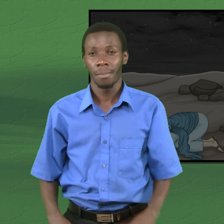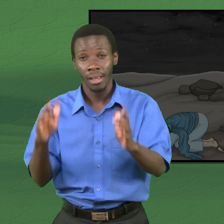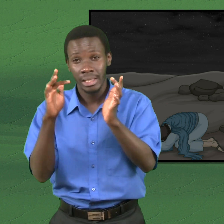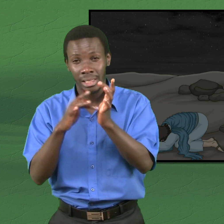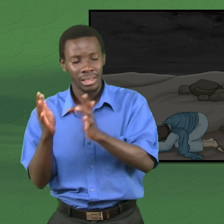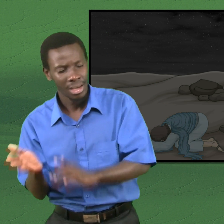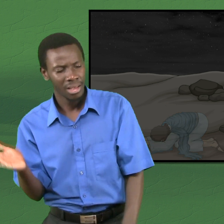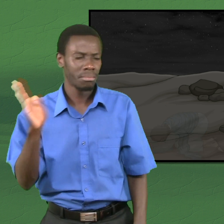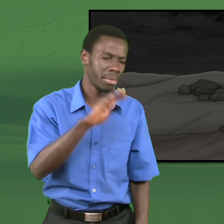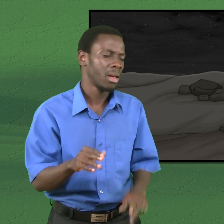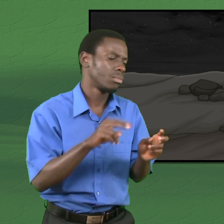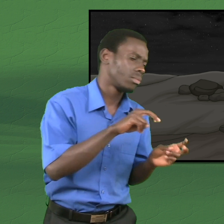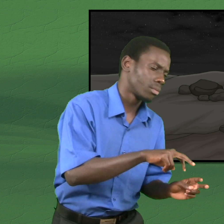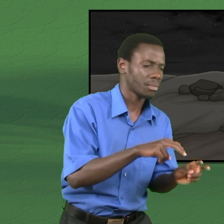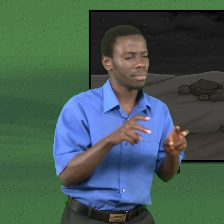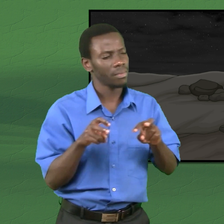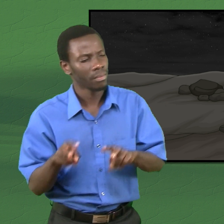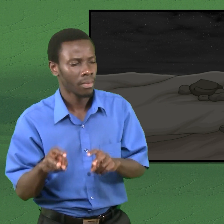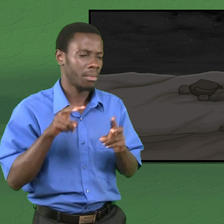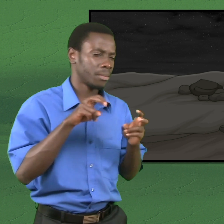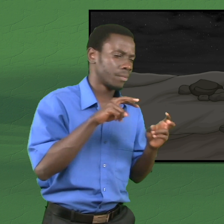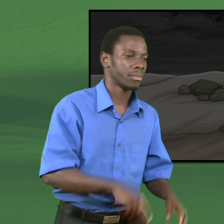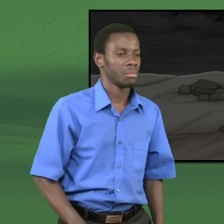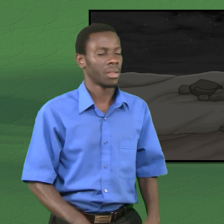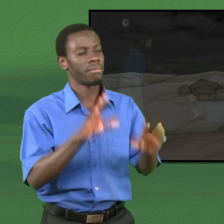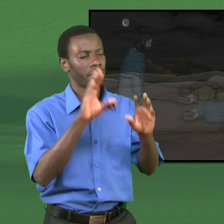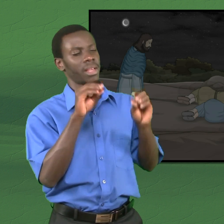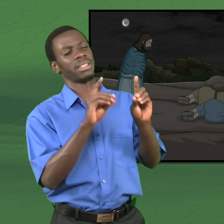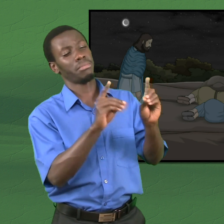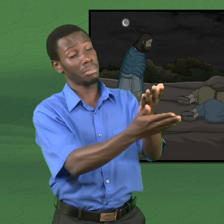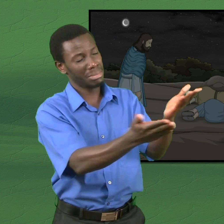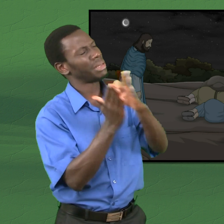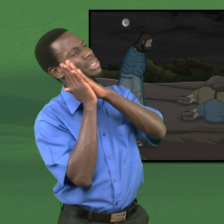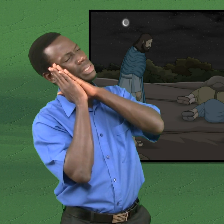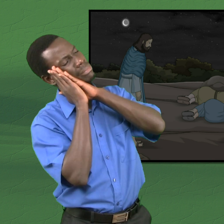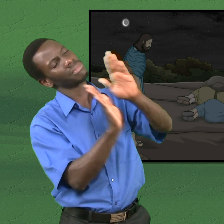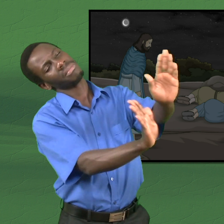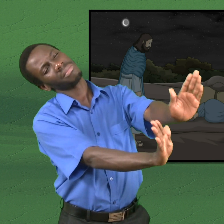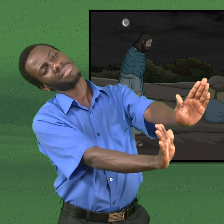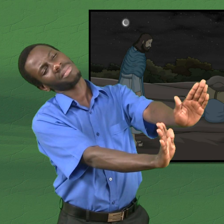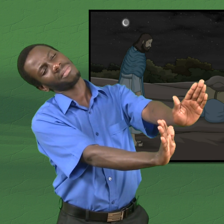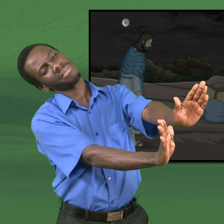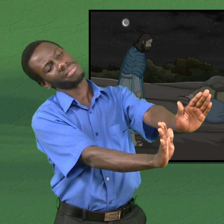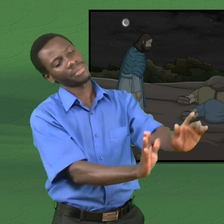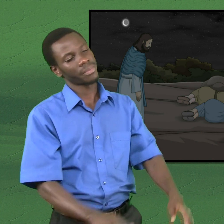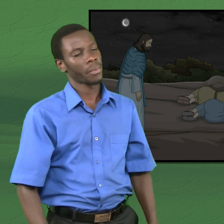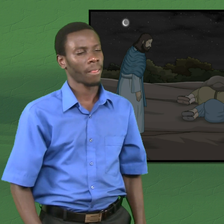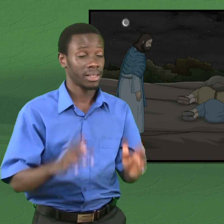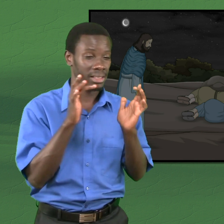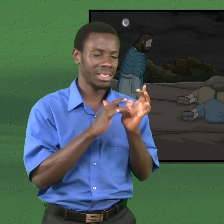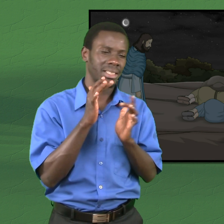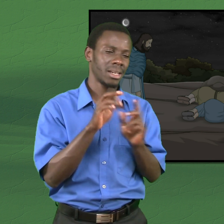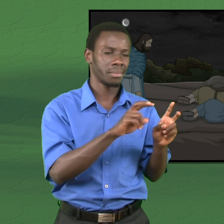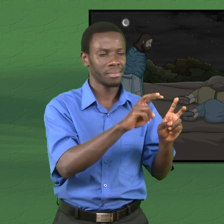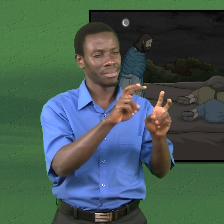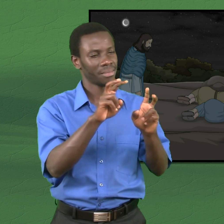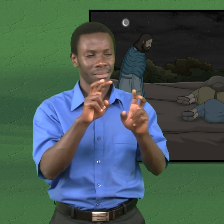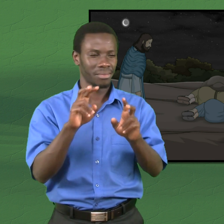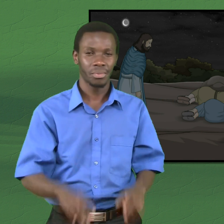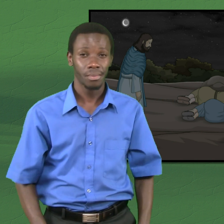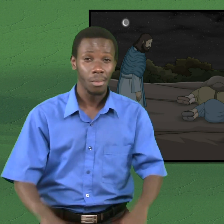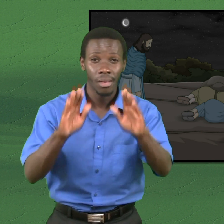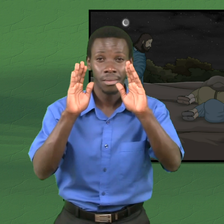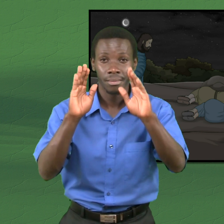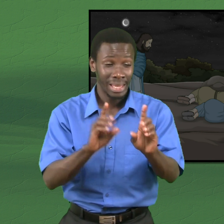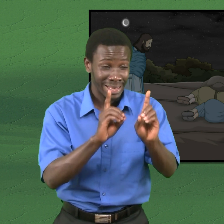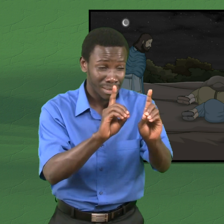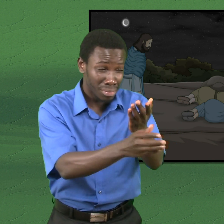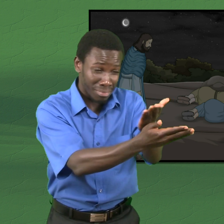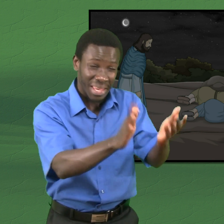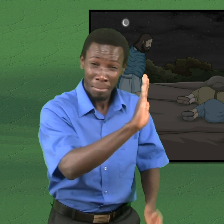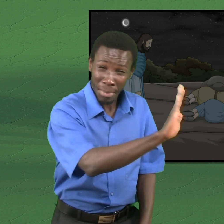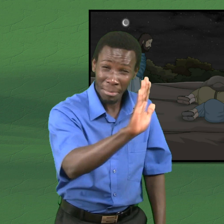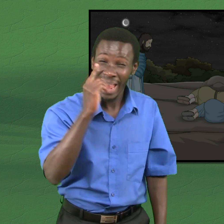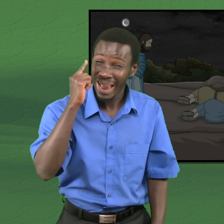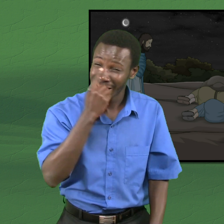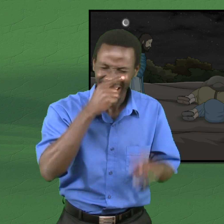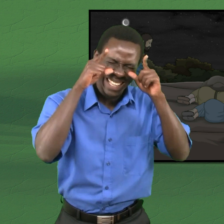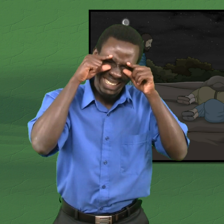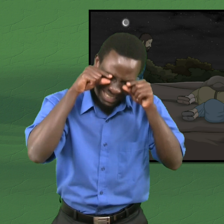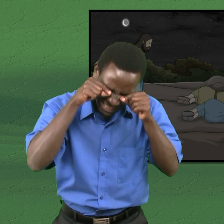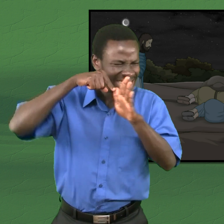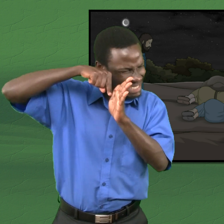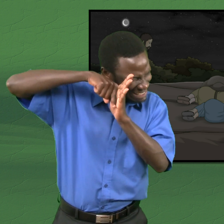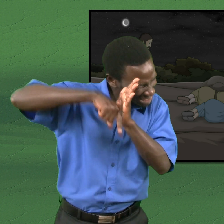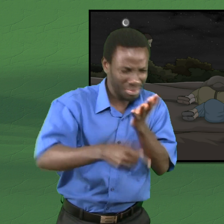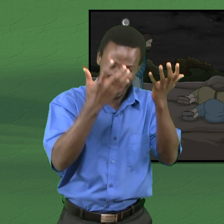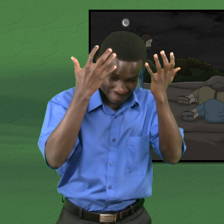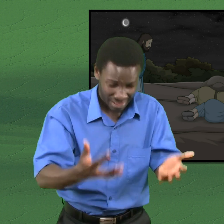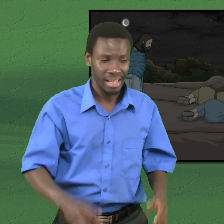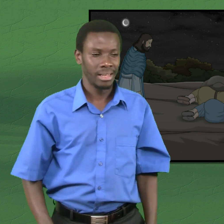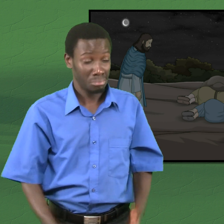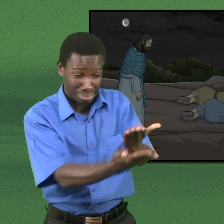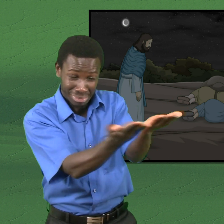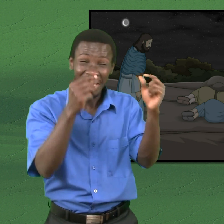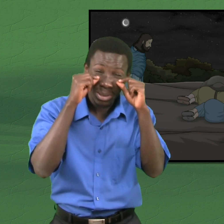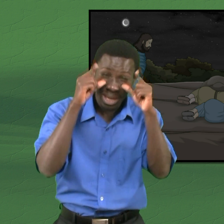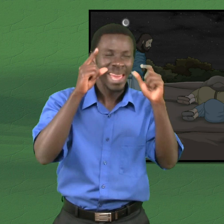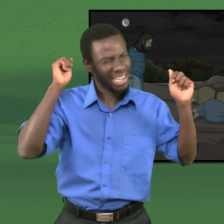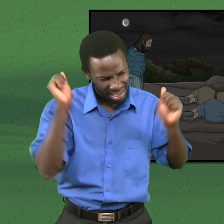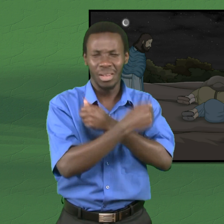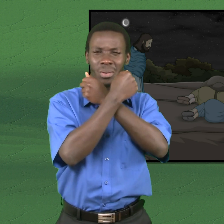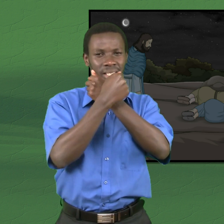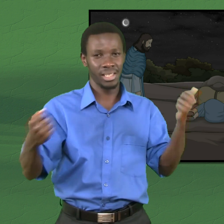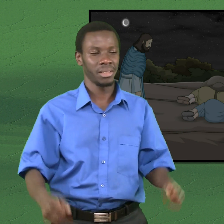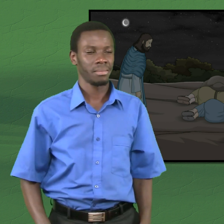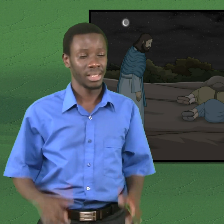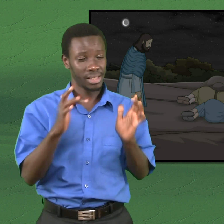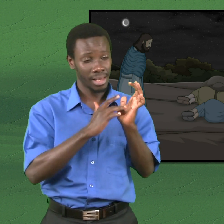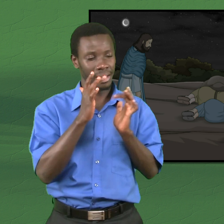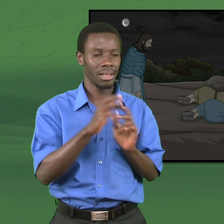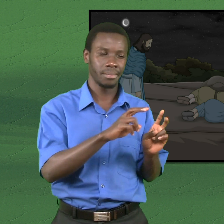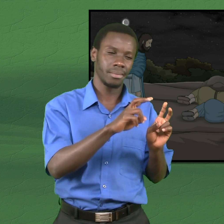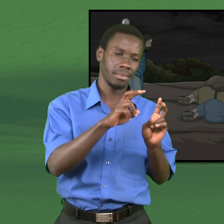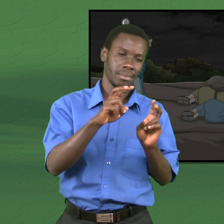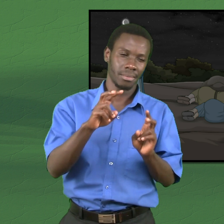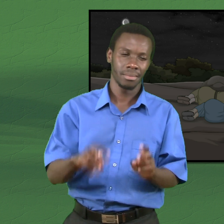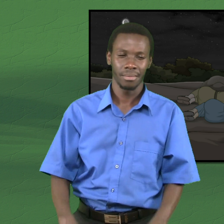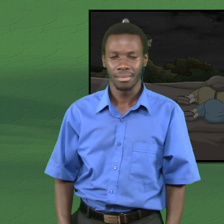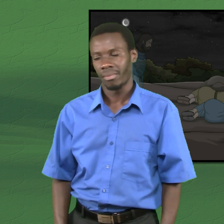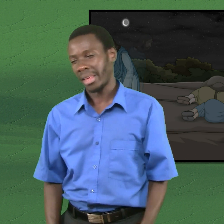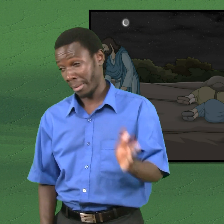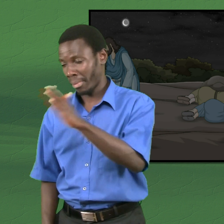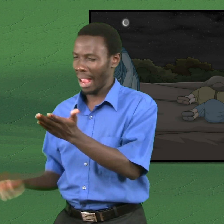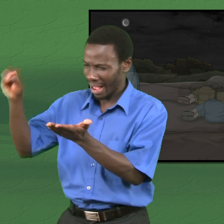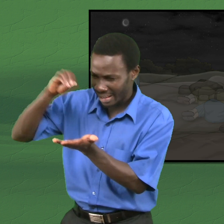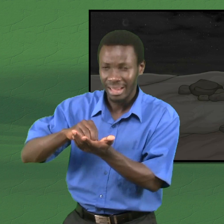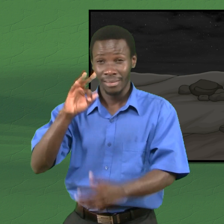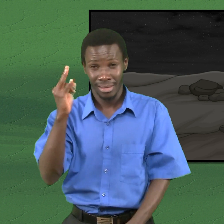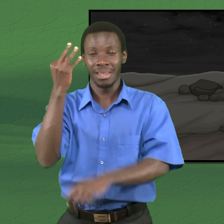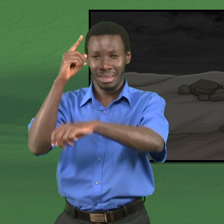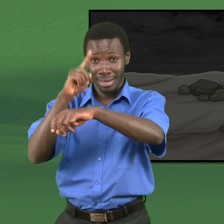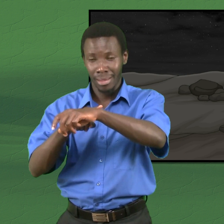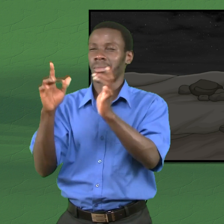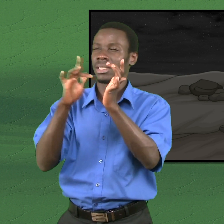And again Jesus returned and found them sleeping—for their eyes were heavy.